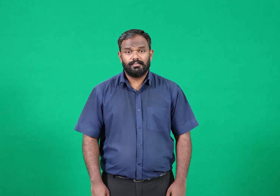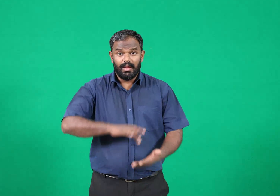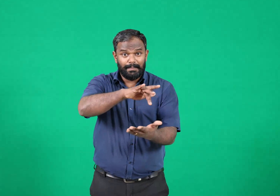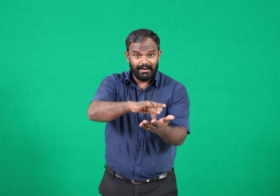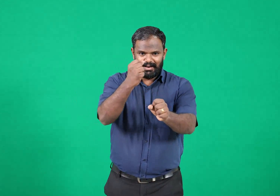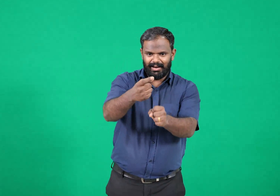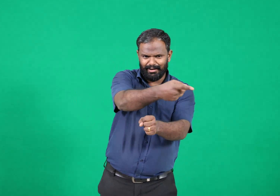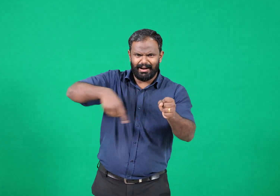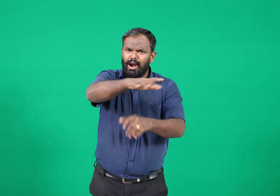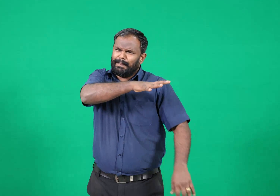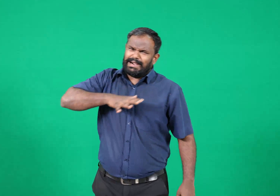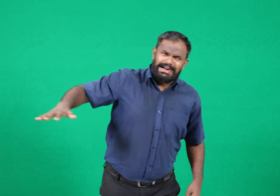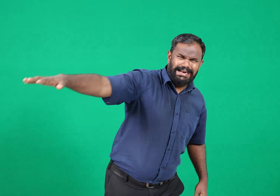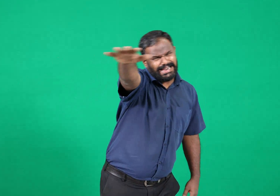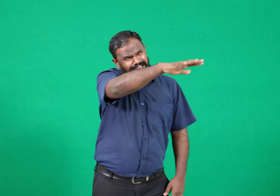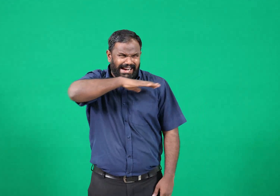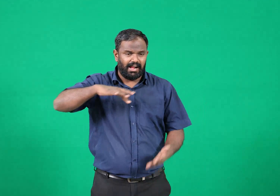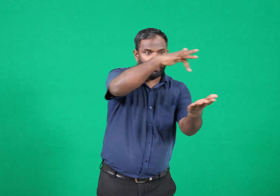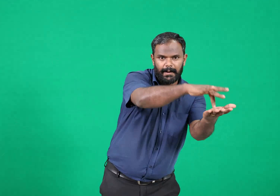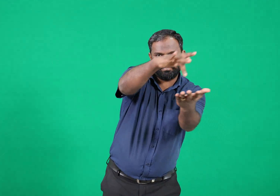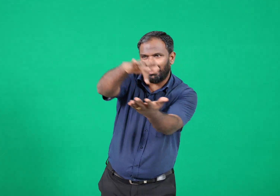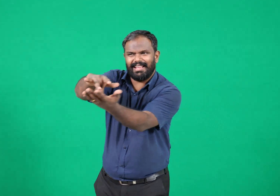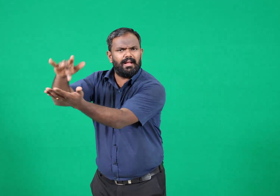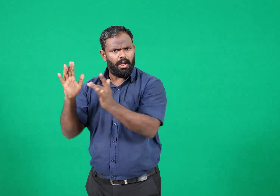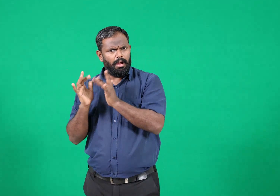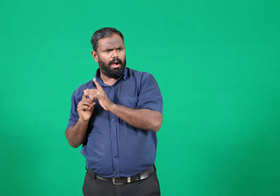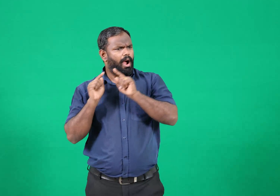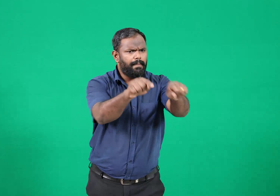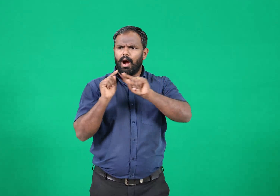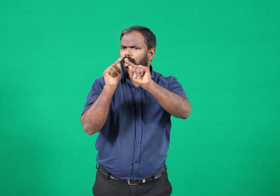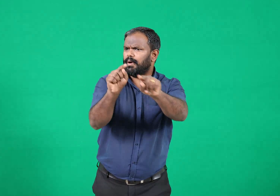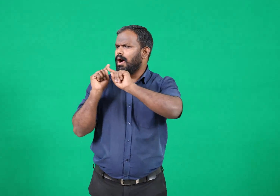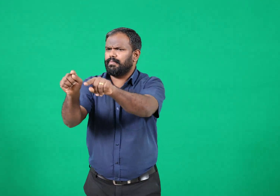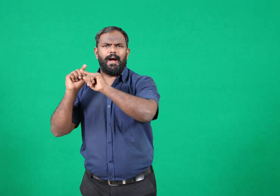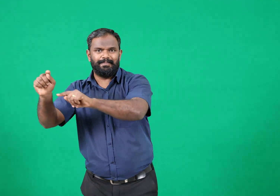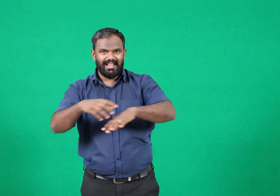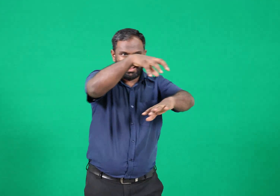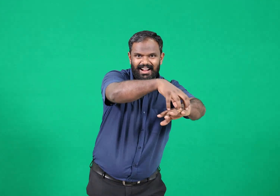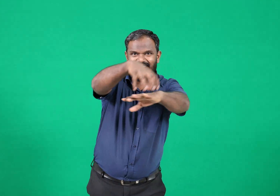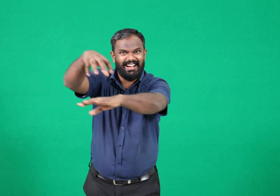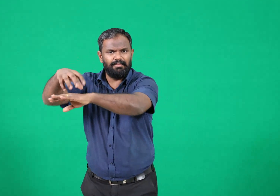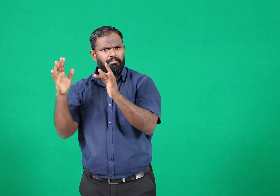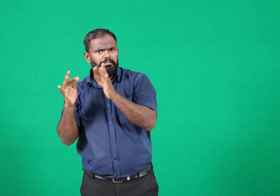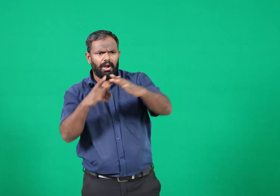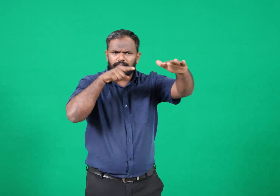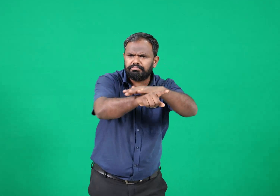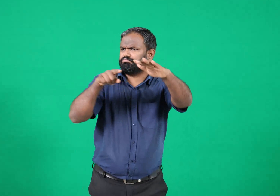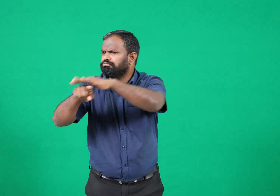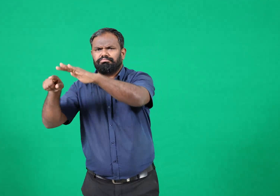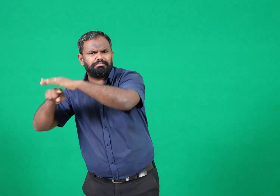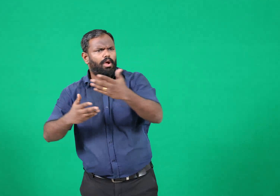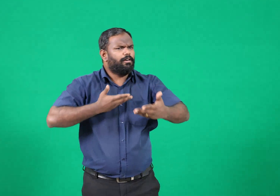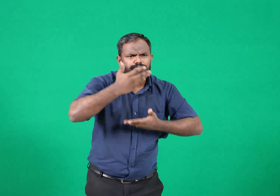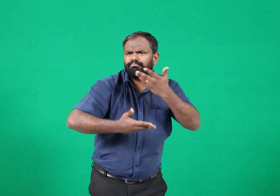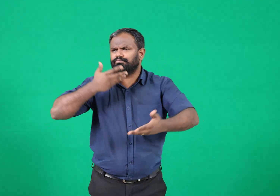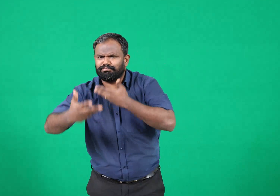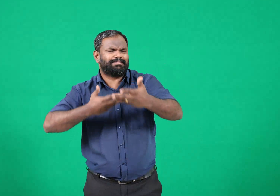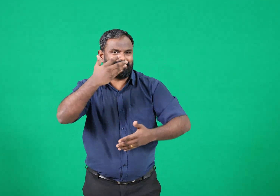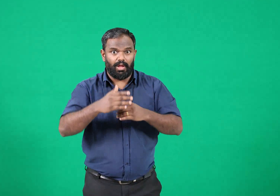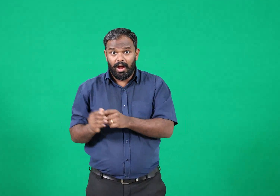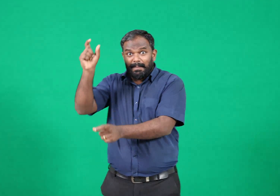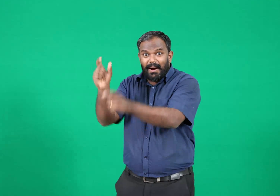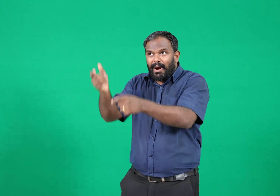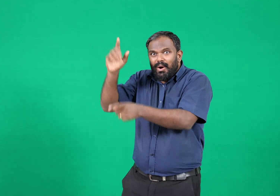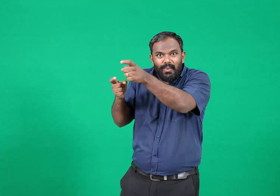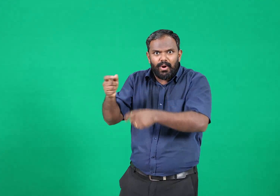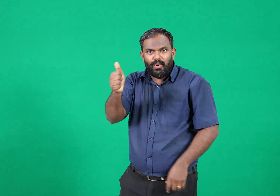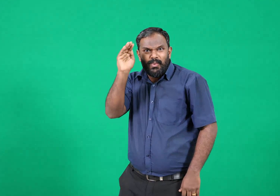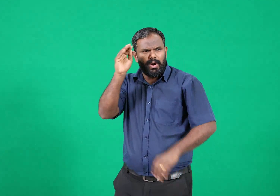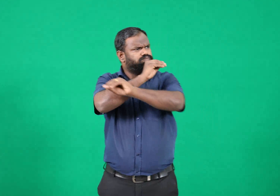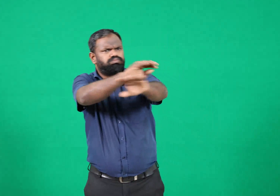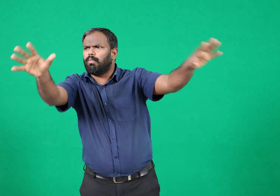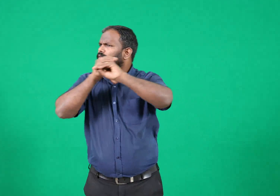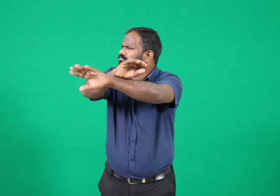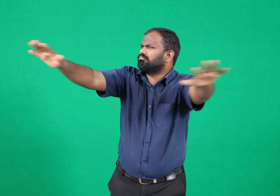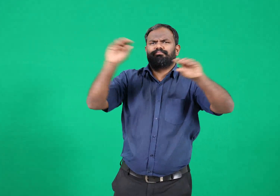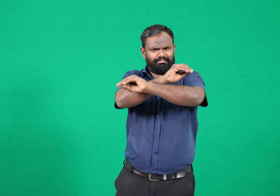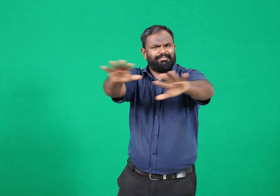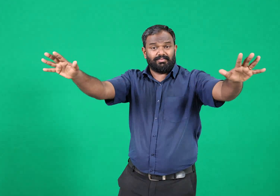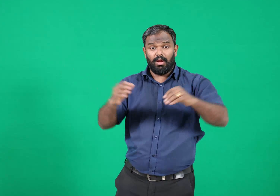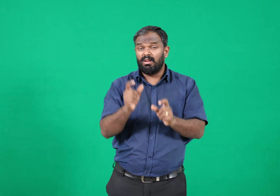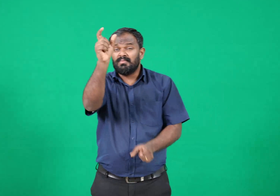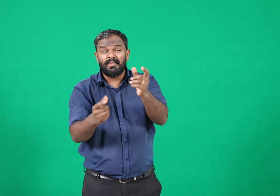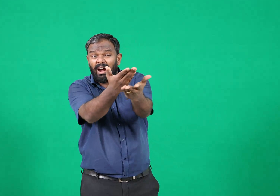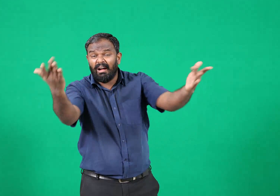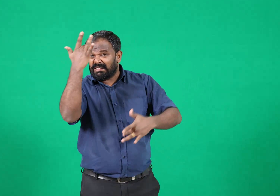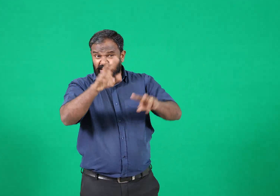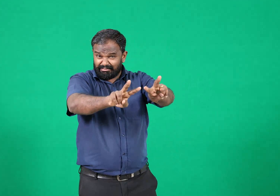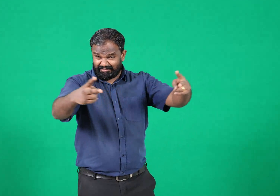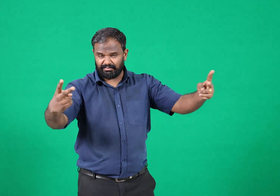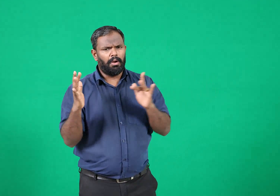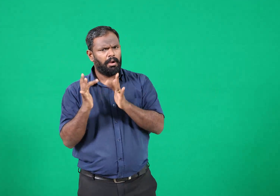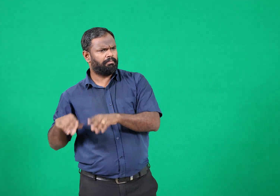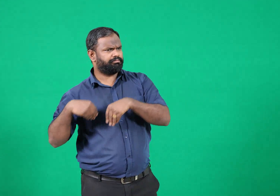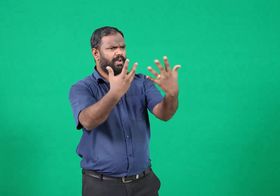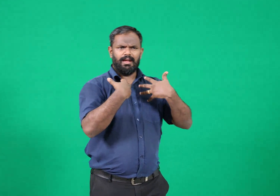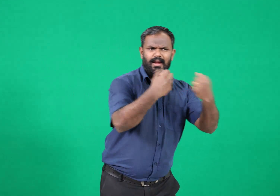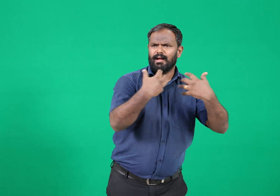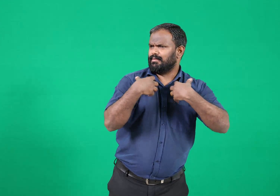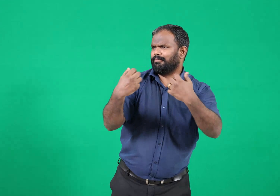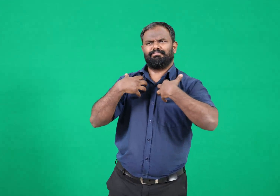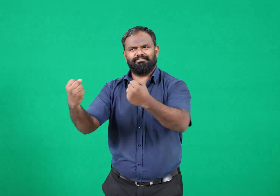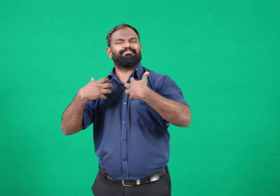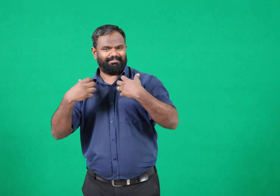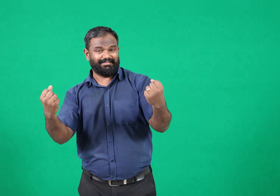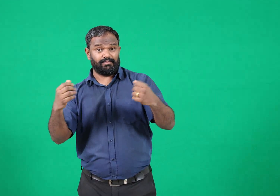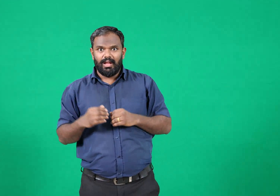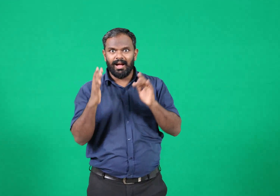Jesus went throughout Galilee, teaching in their synagogues, preaching the gospel of the kingdom, and healing every disease and sickness among the people.